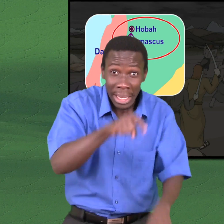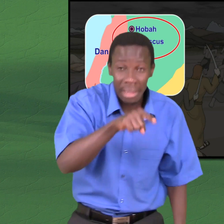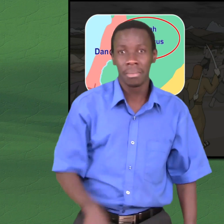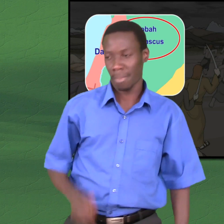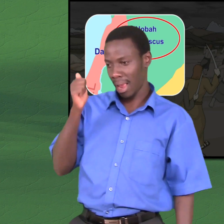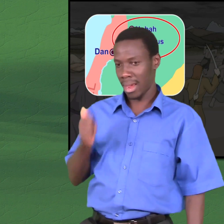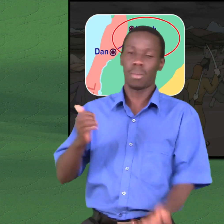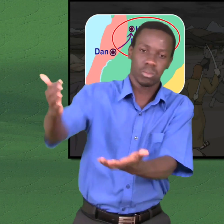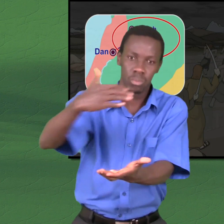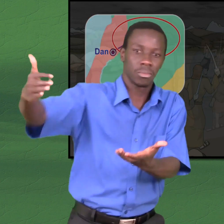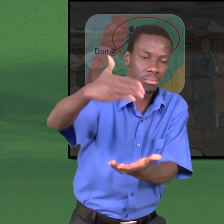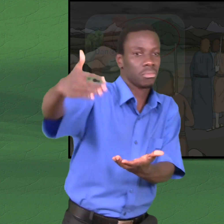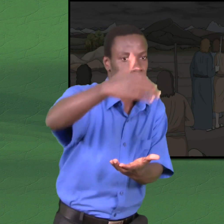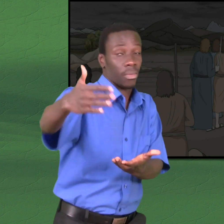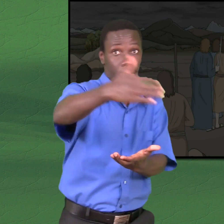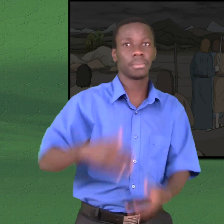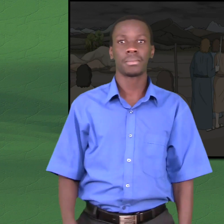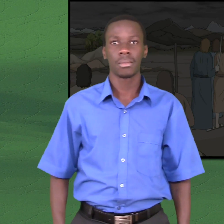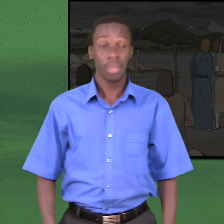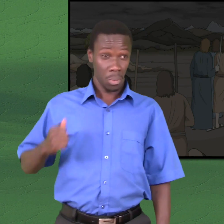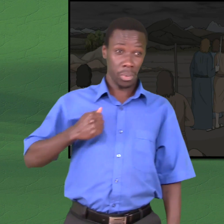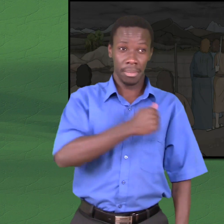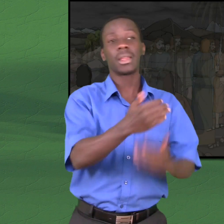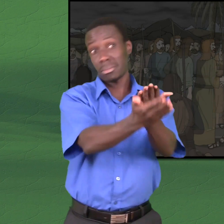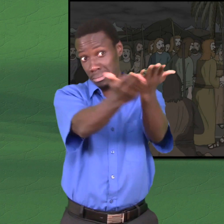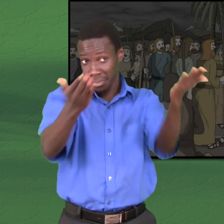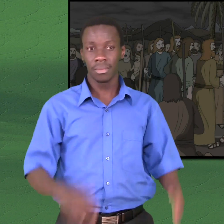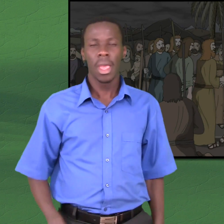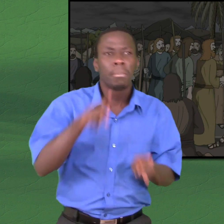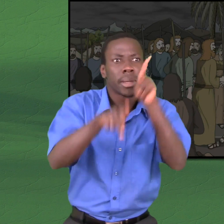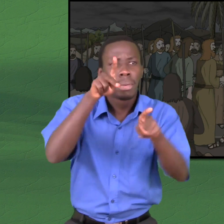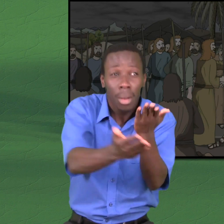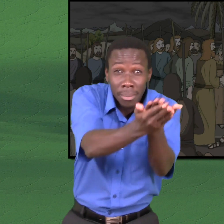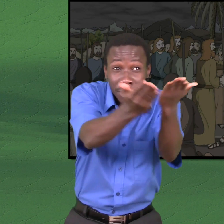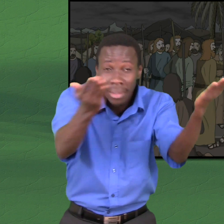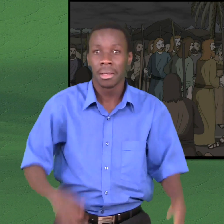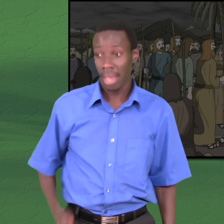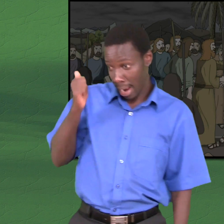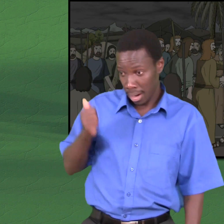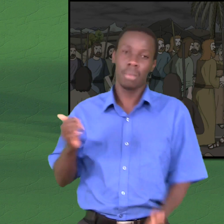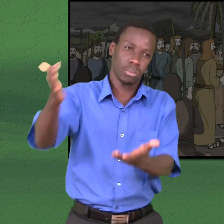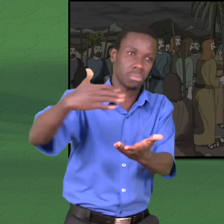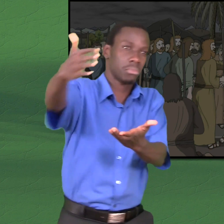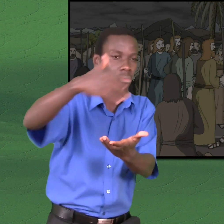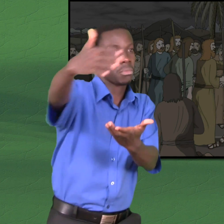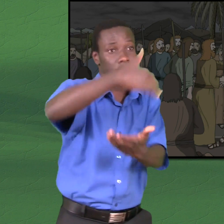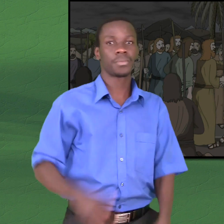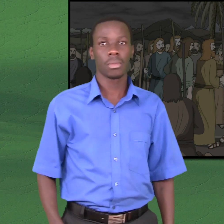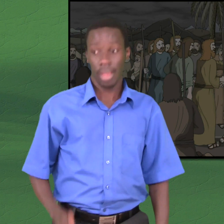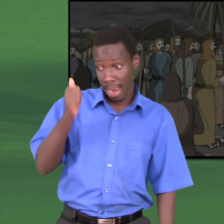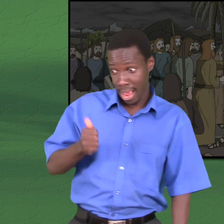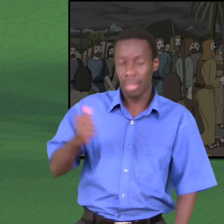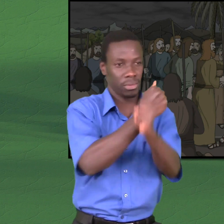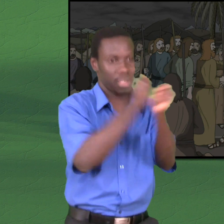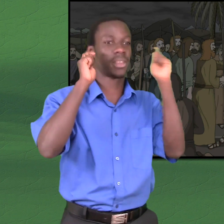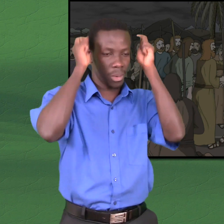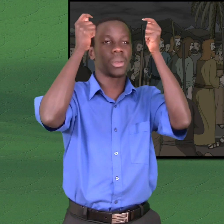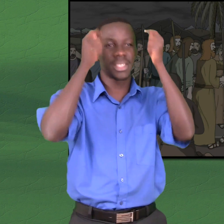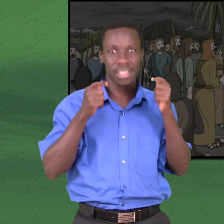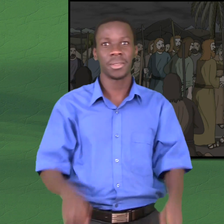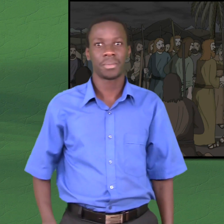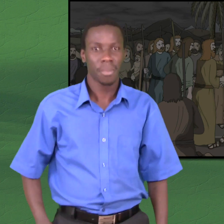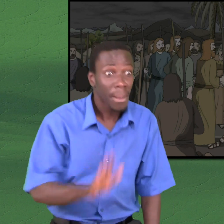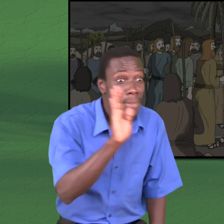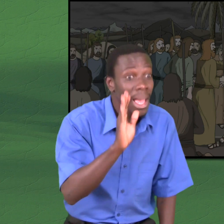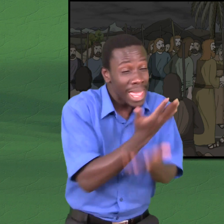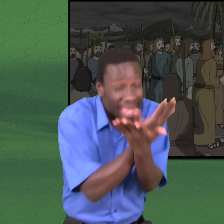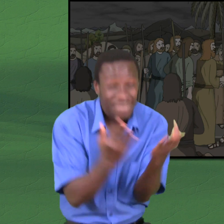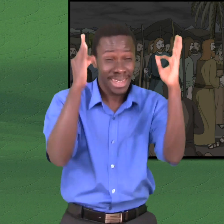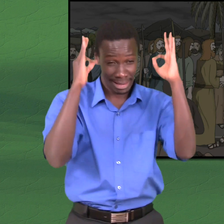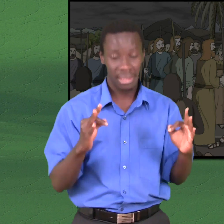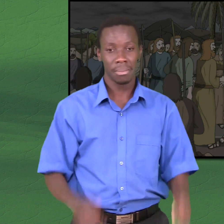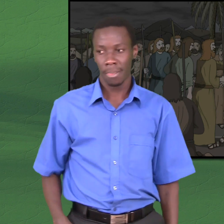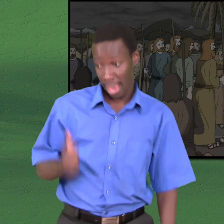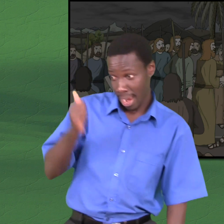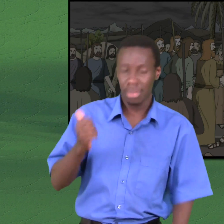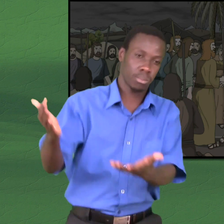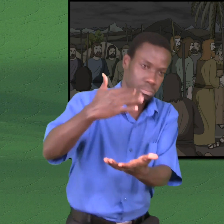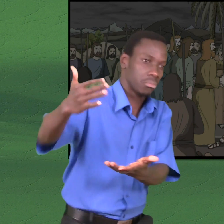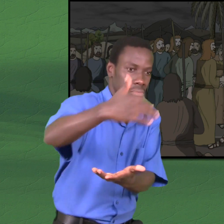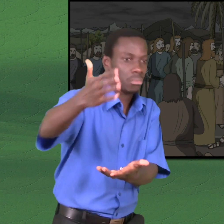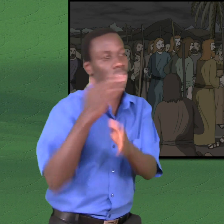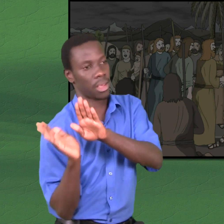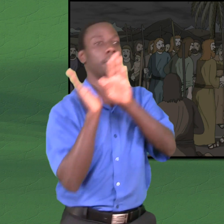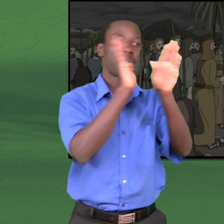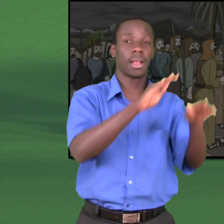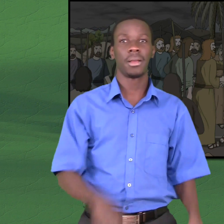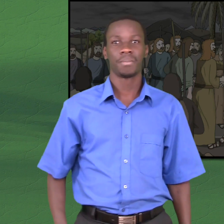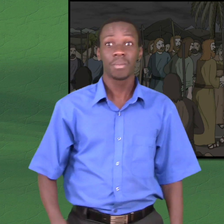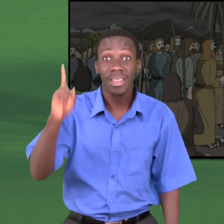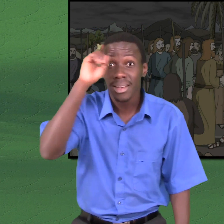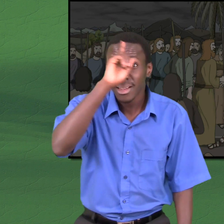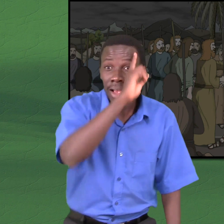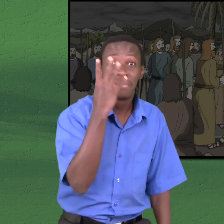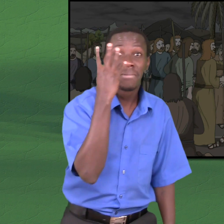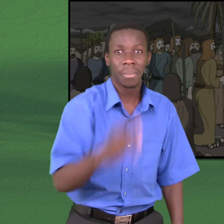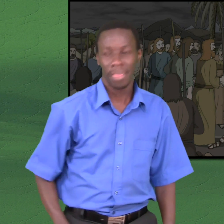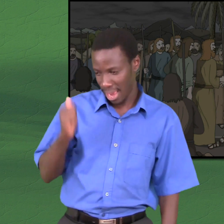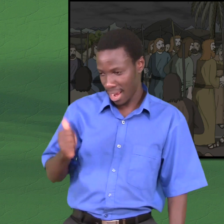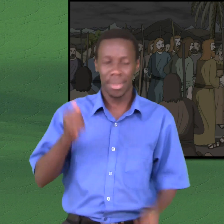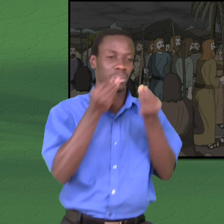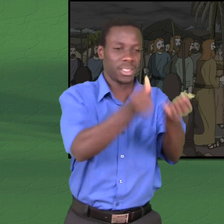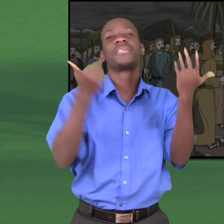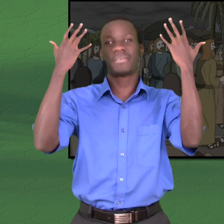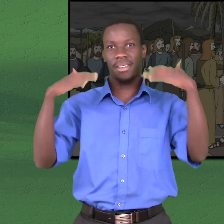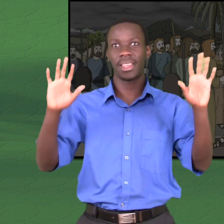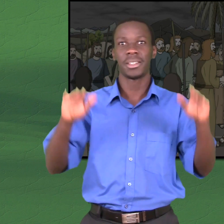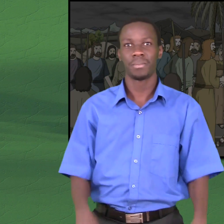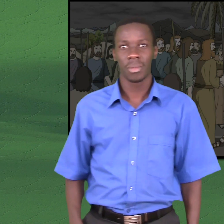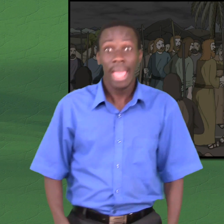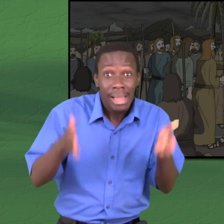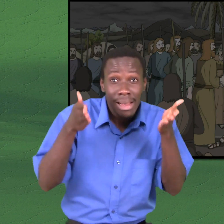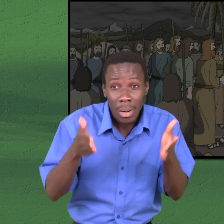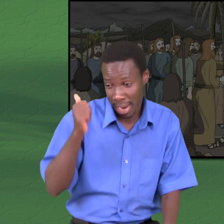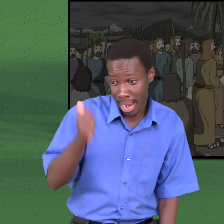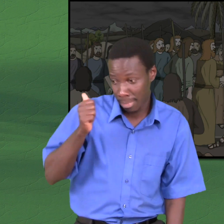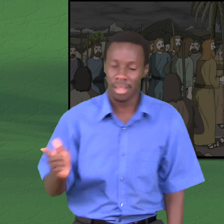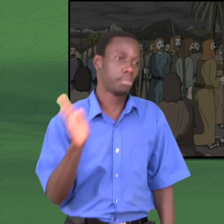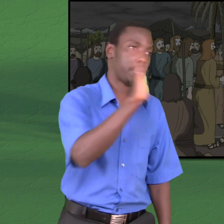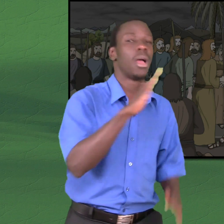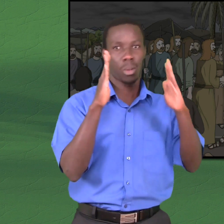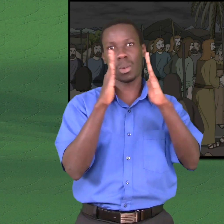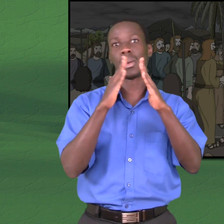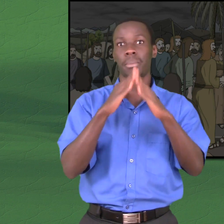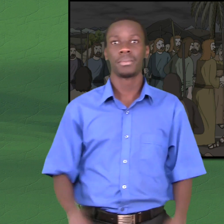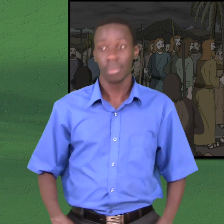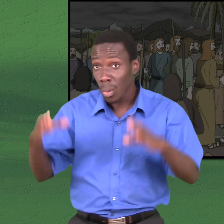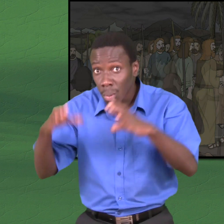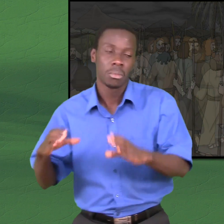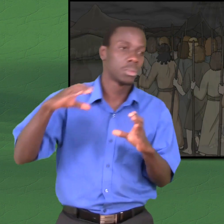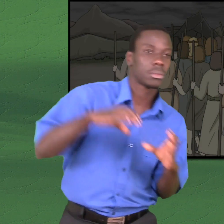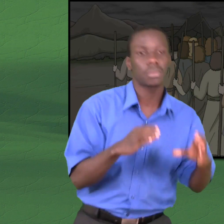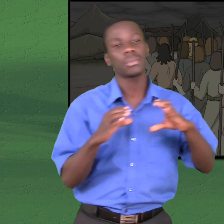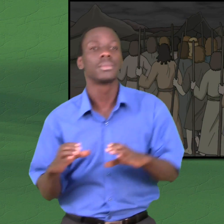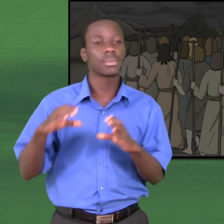He retrieved all the goods, as well as his relative Lot and his possessions, together with the women and the rest of the people.